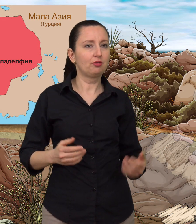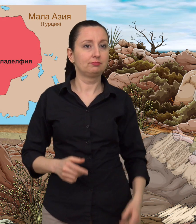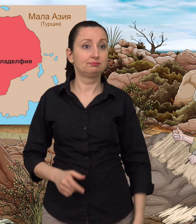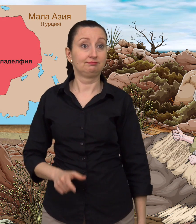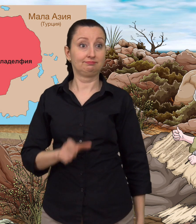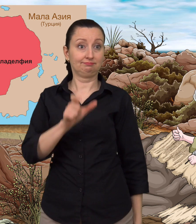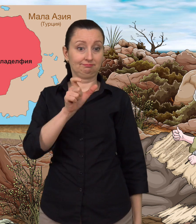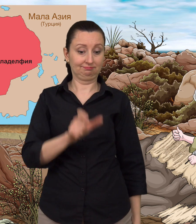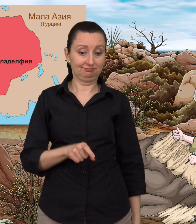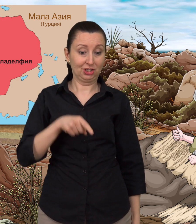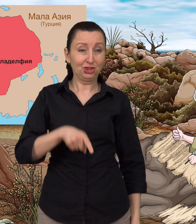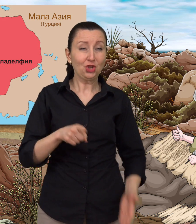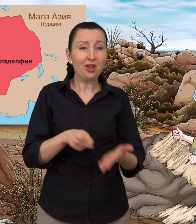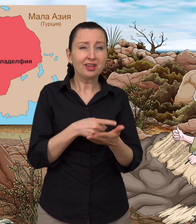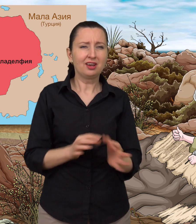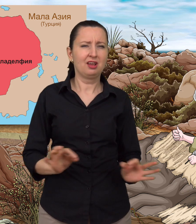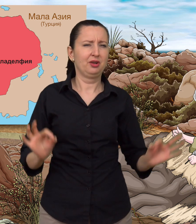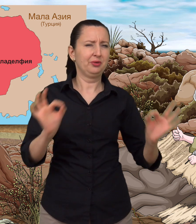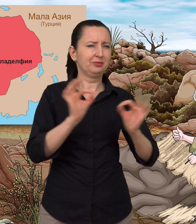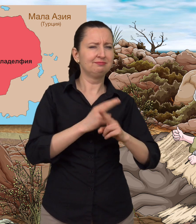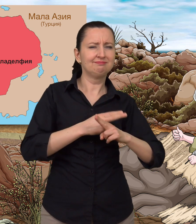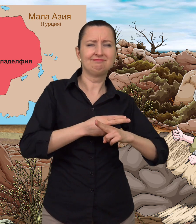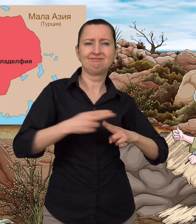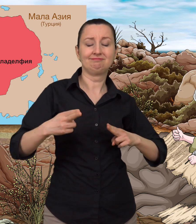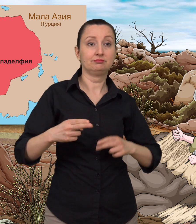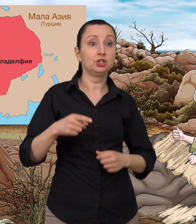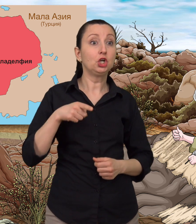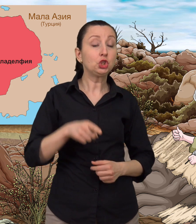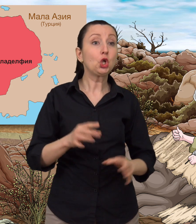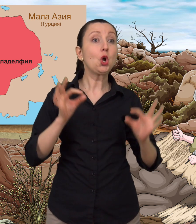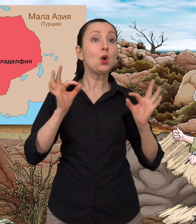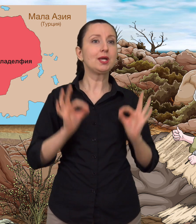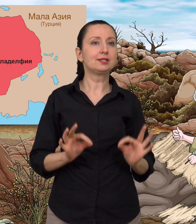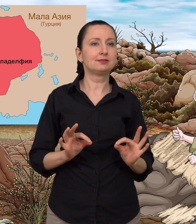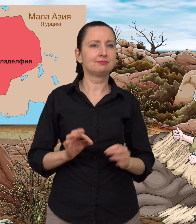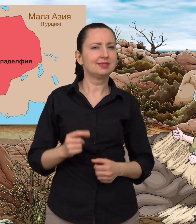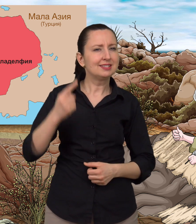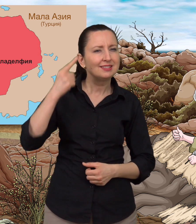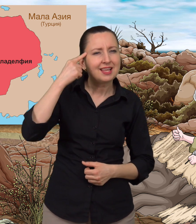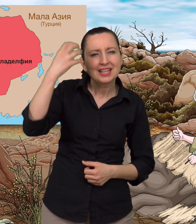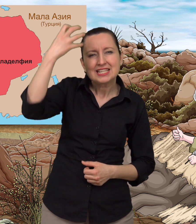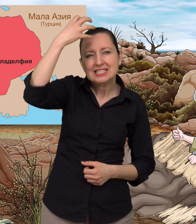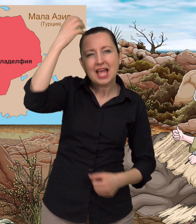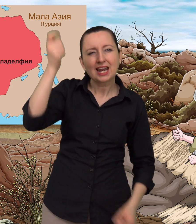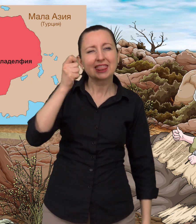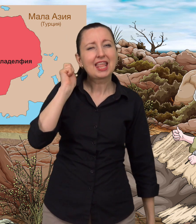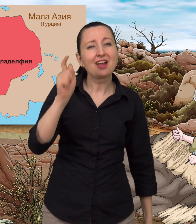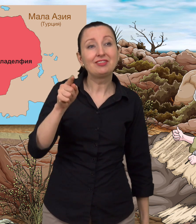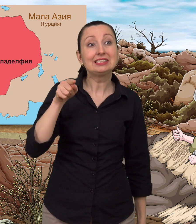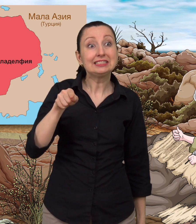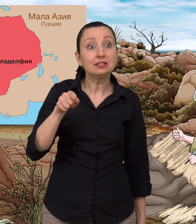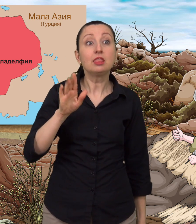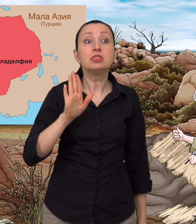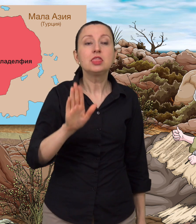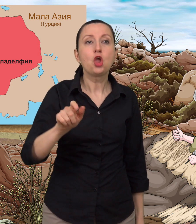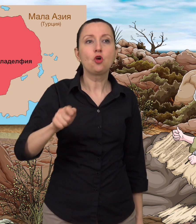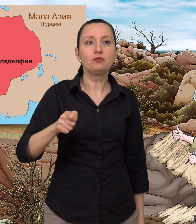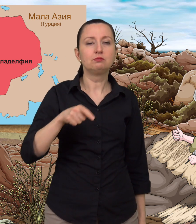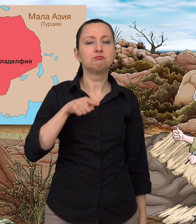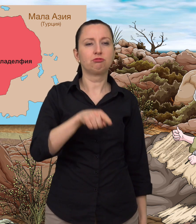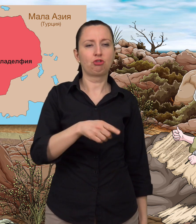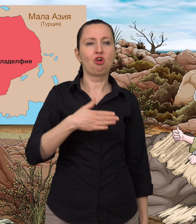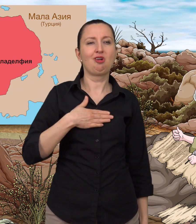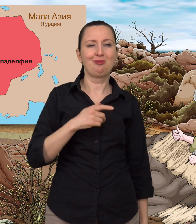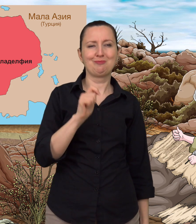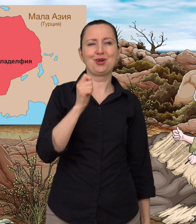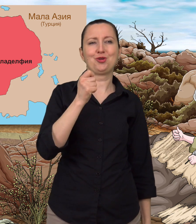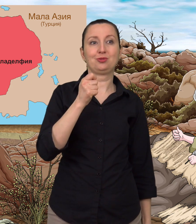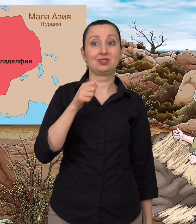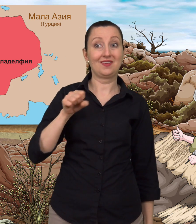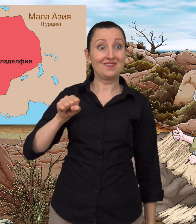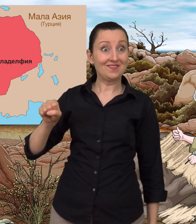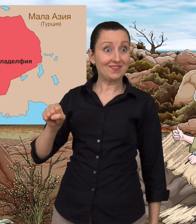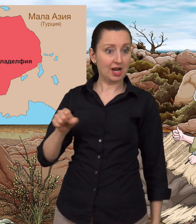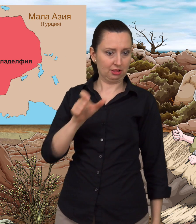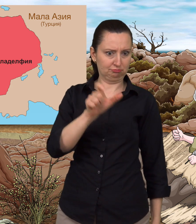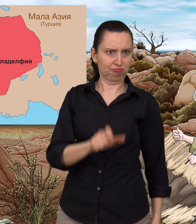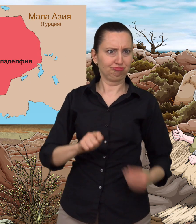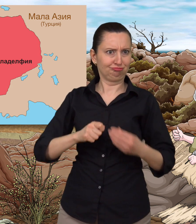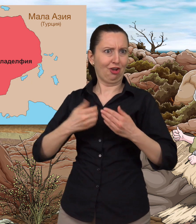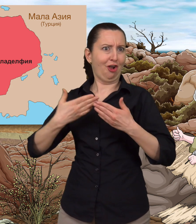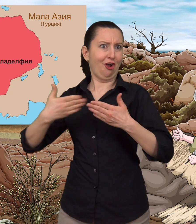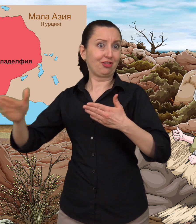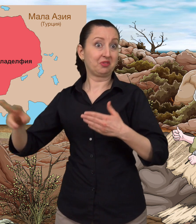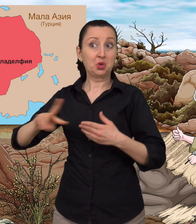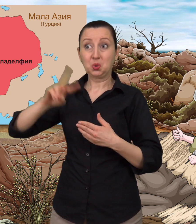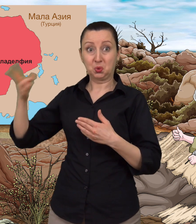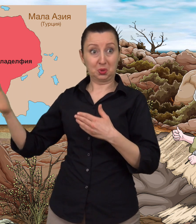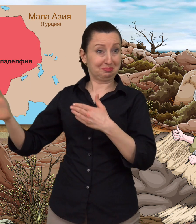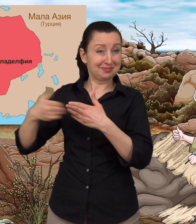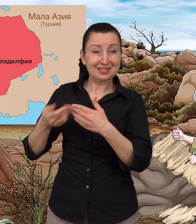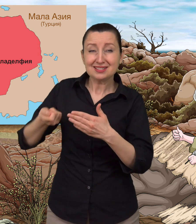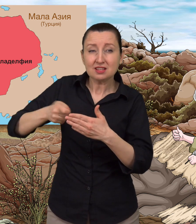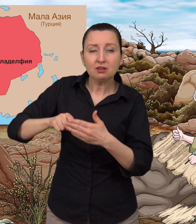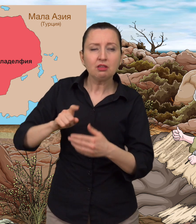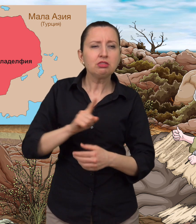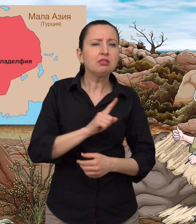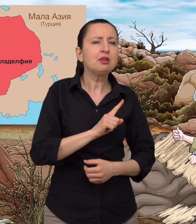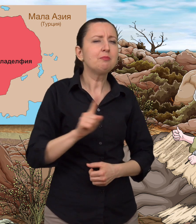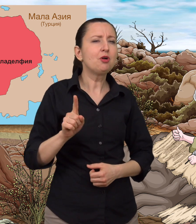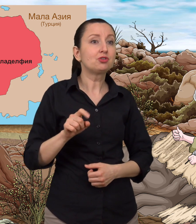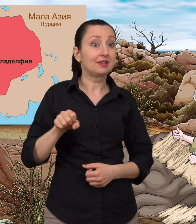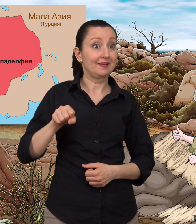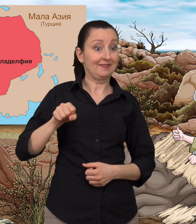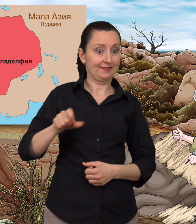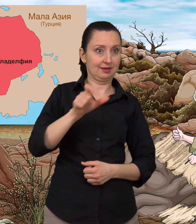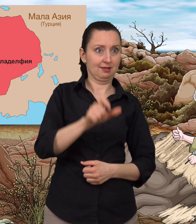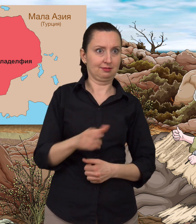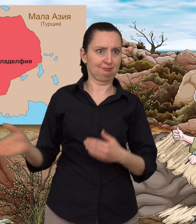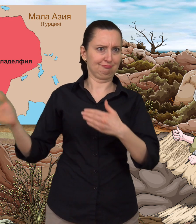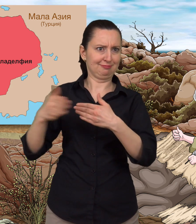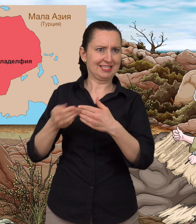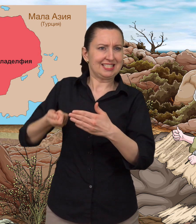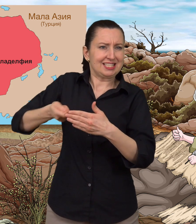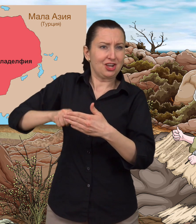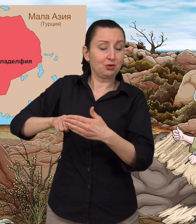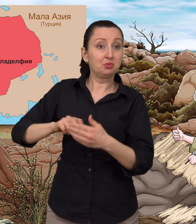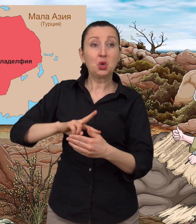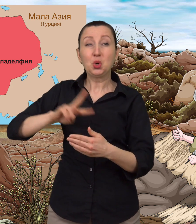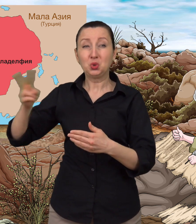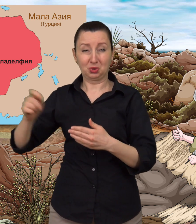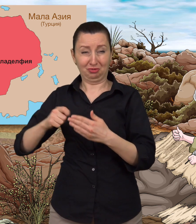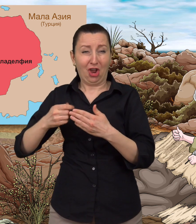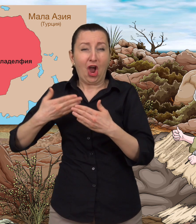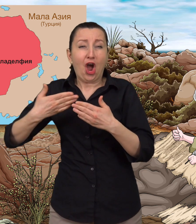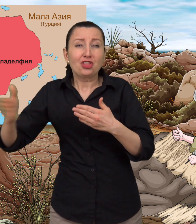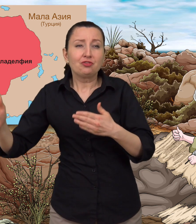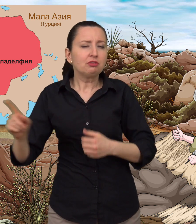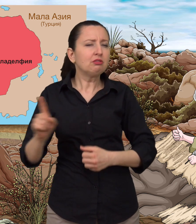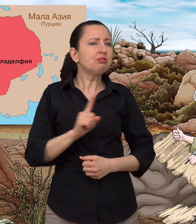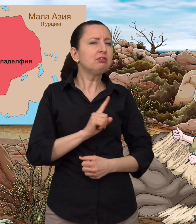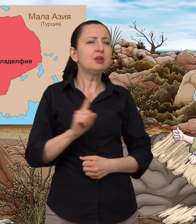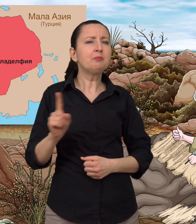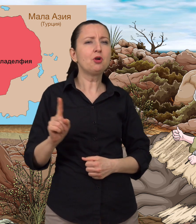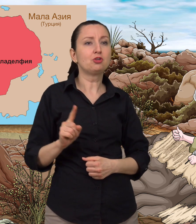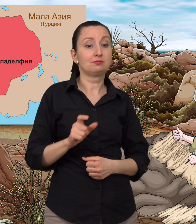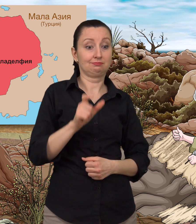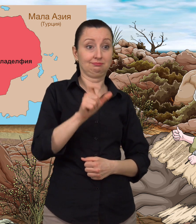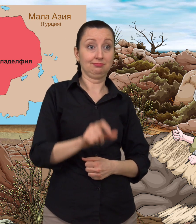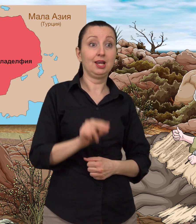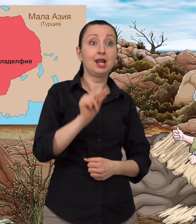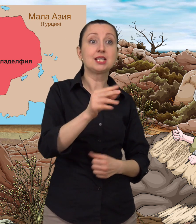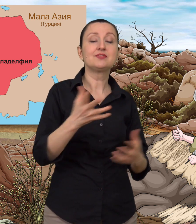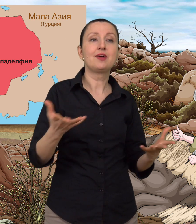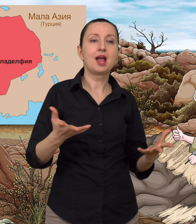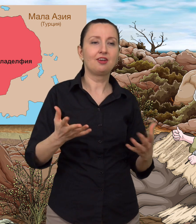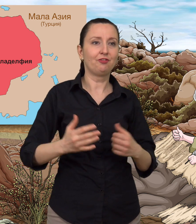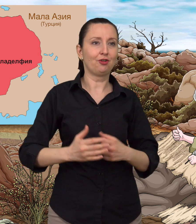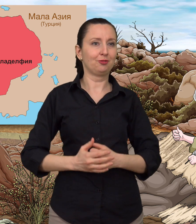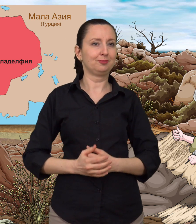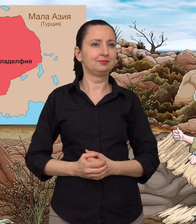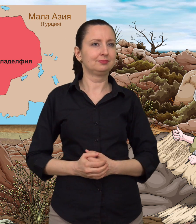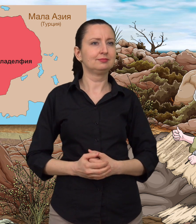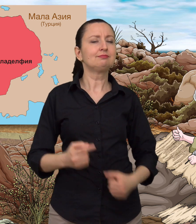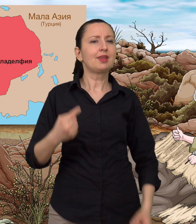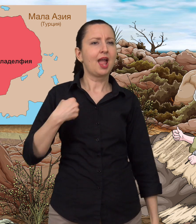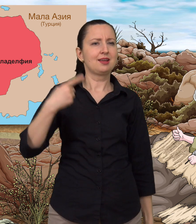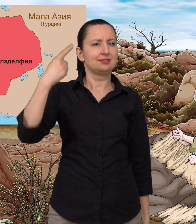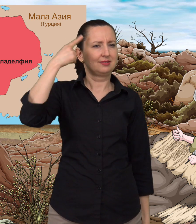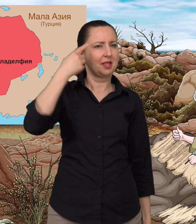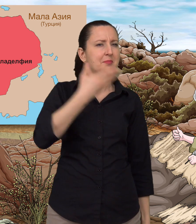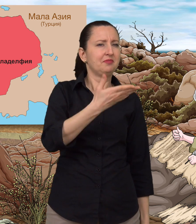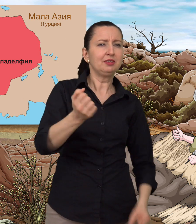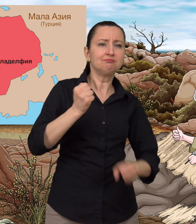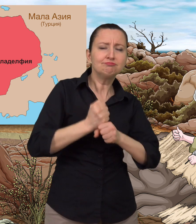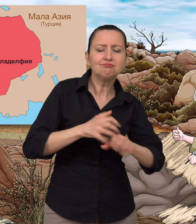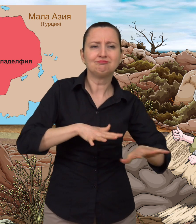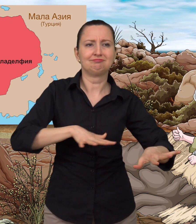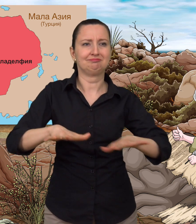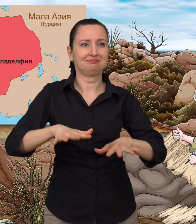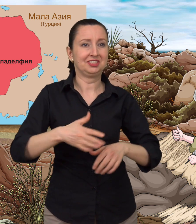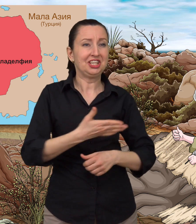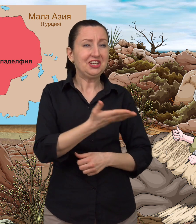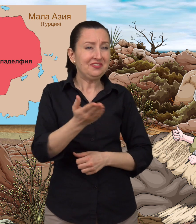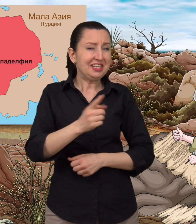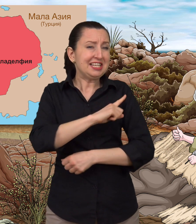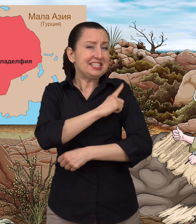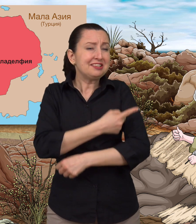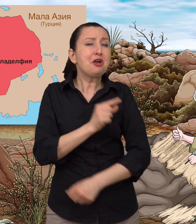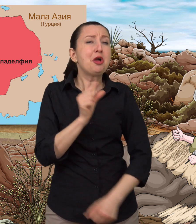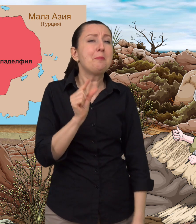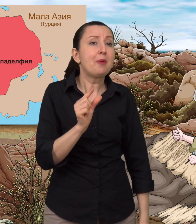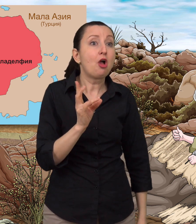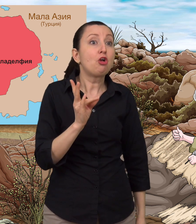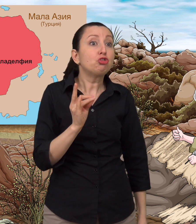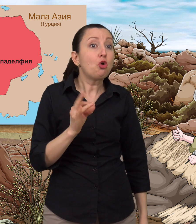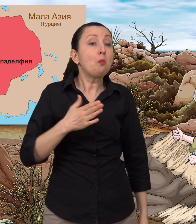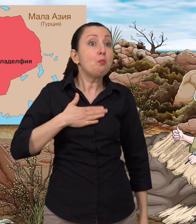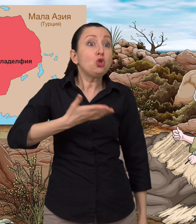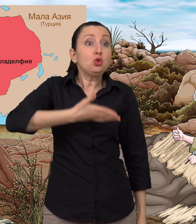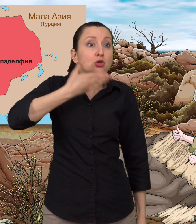What He opens no one can shut, and what He shuts no one can open. I know your deeds. See, I have placed before you an open door, which no one can shut.